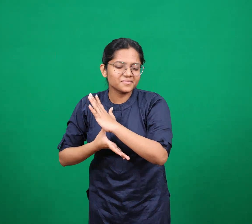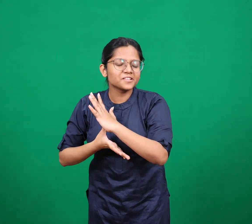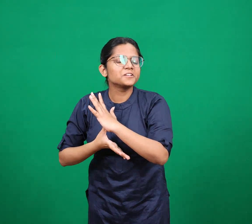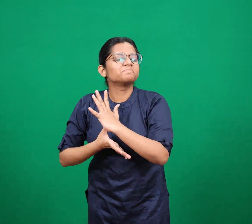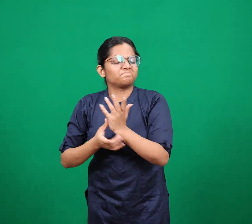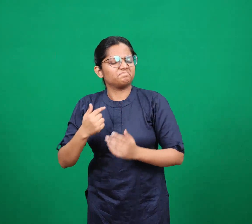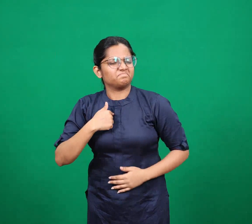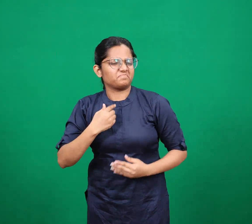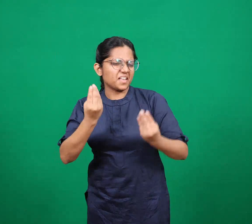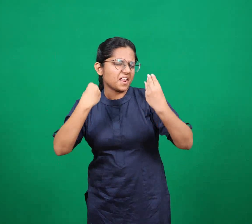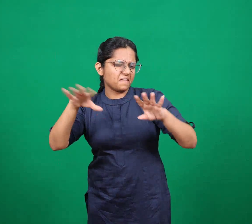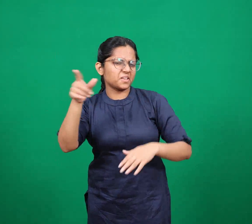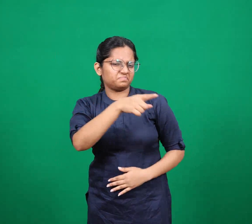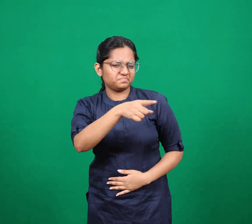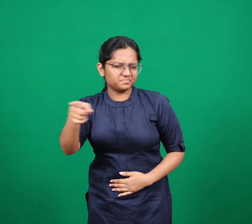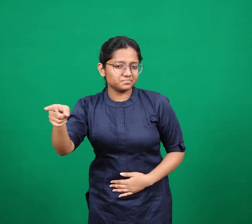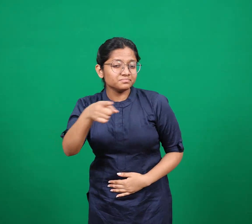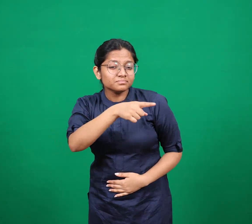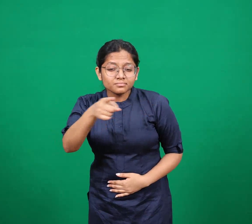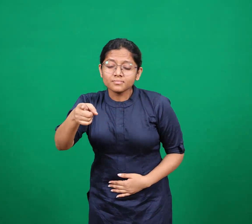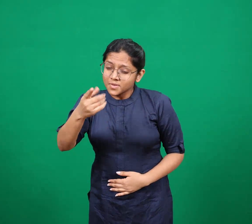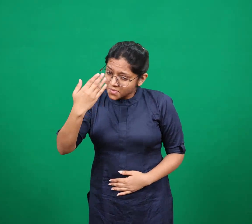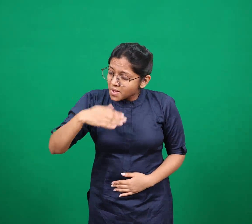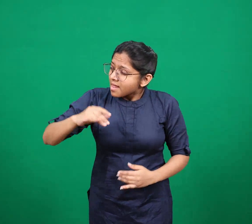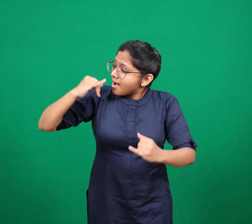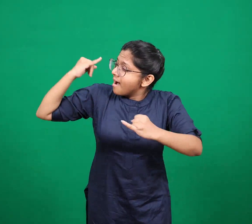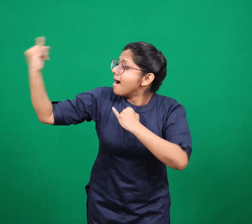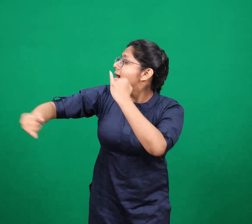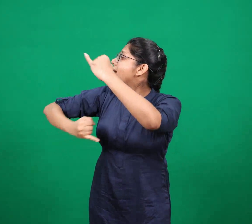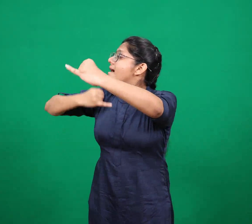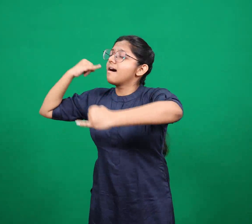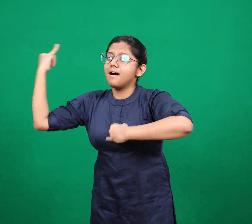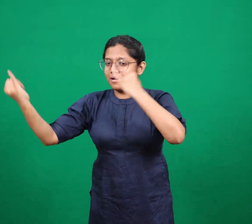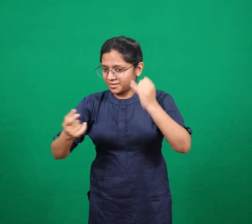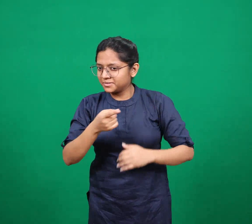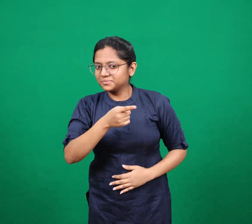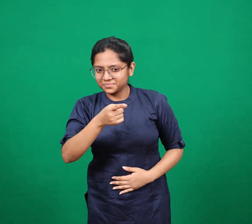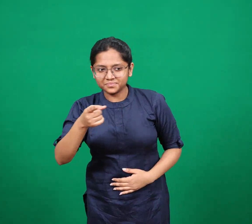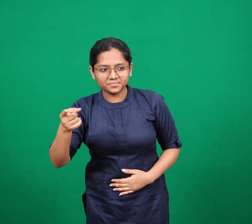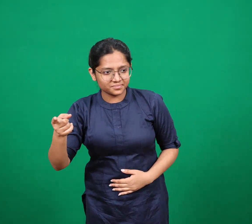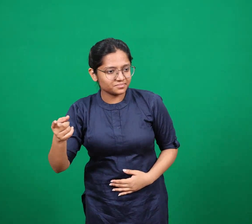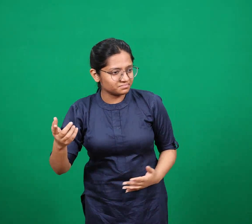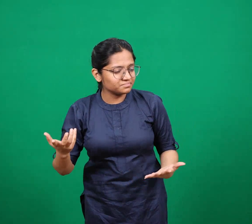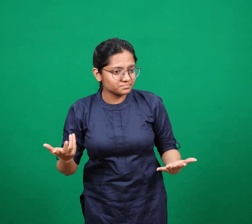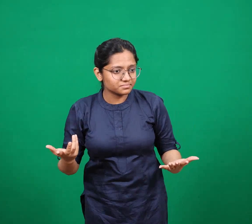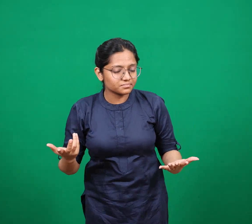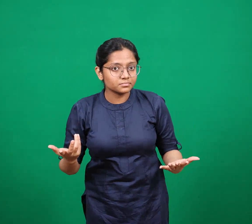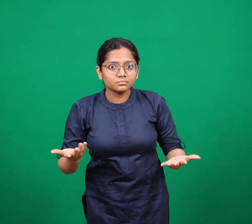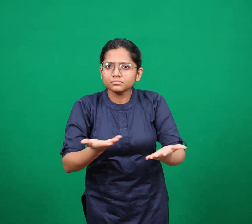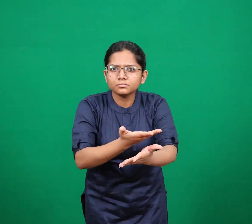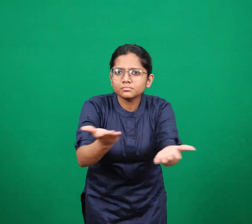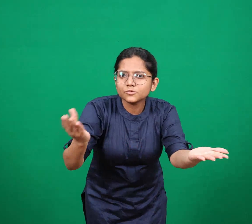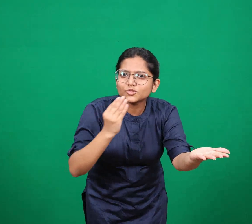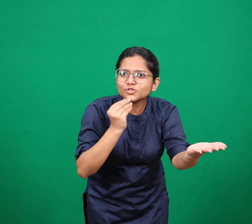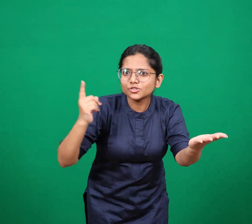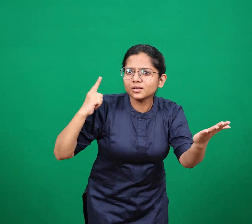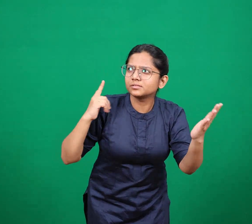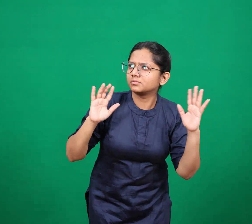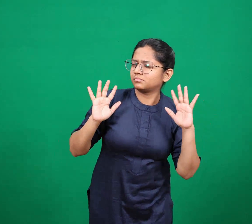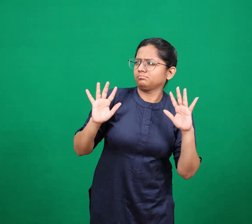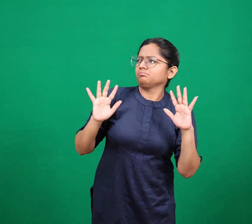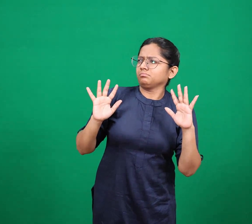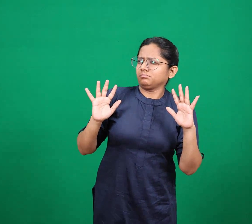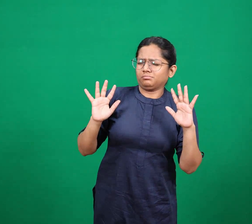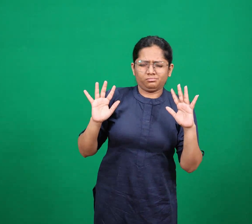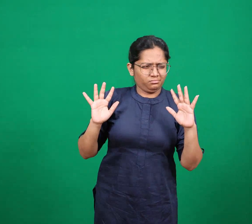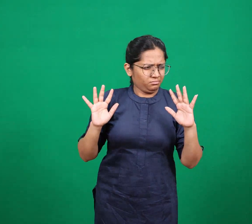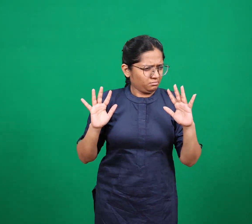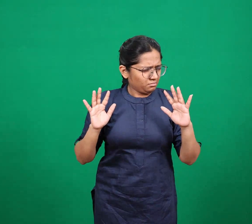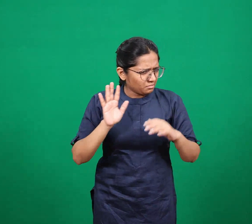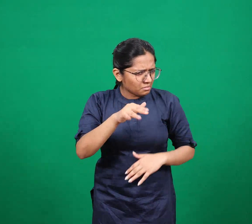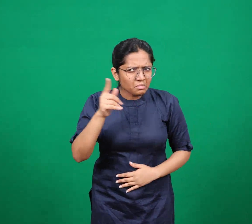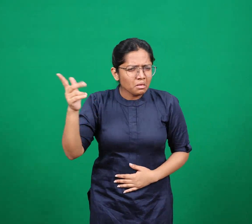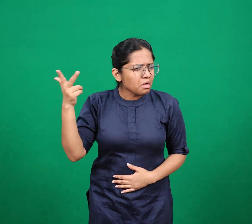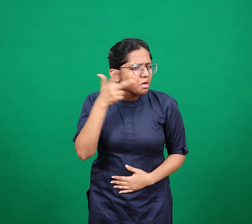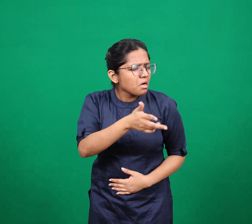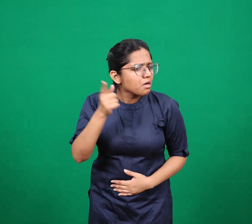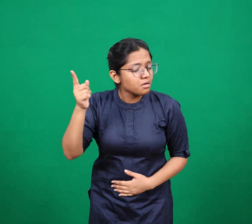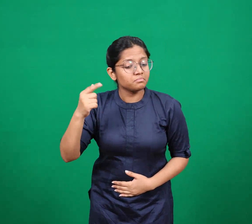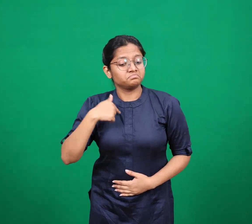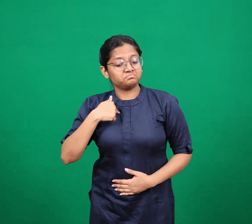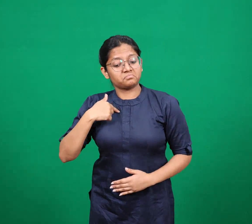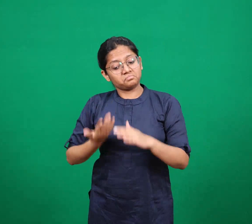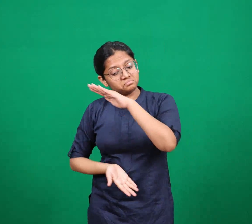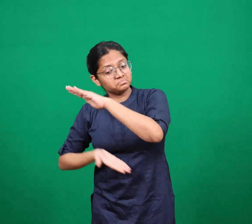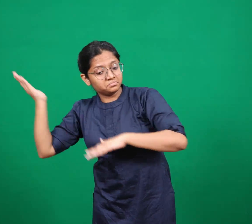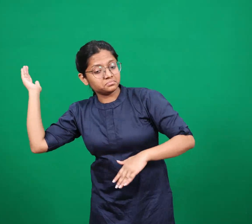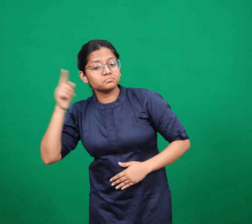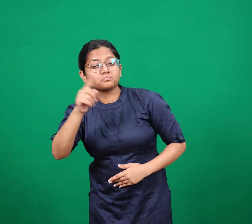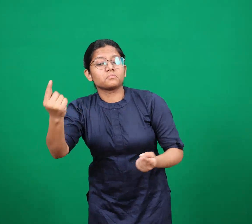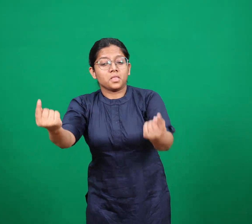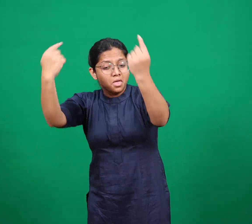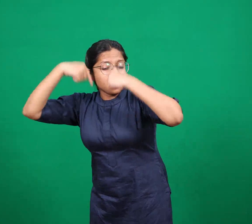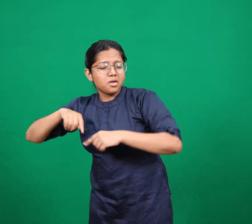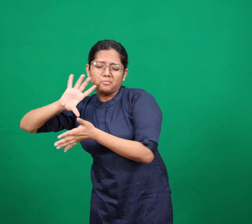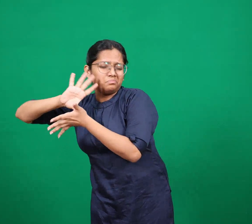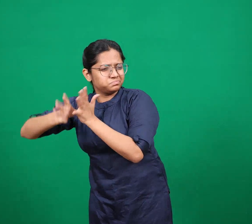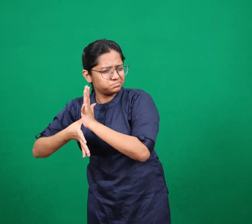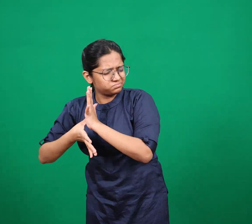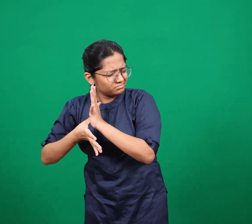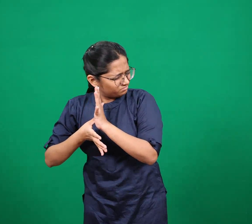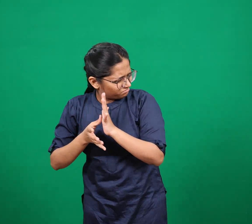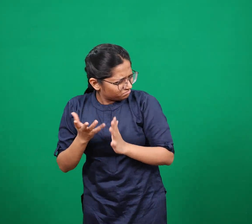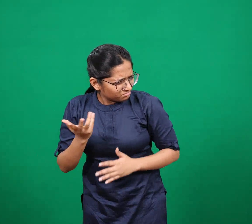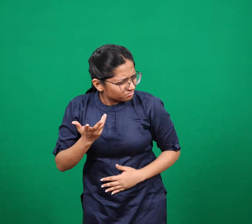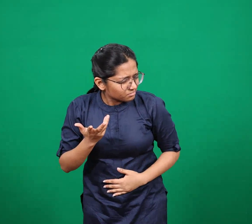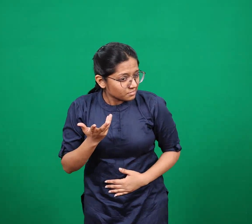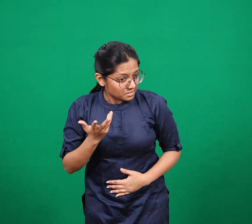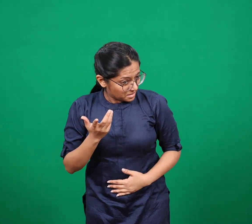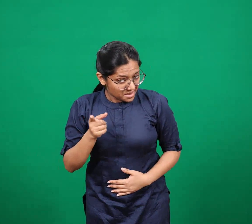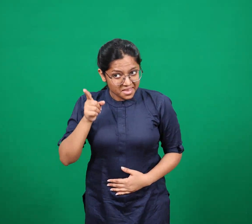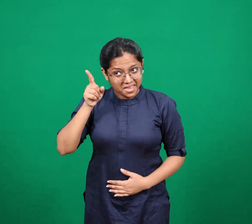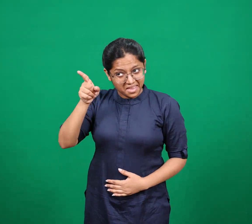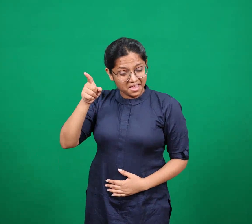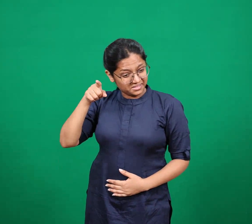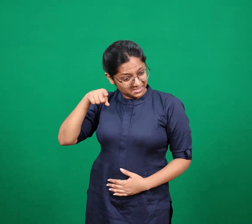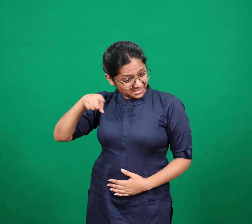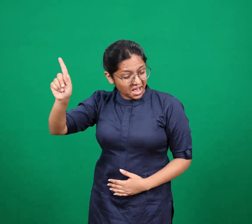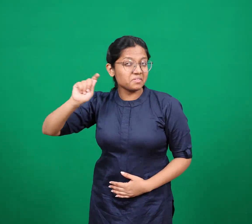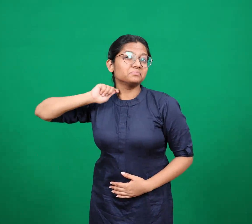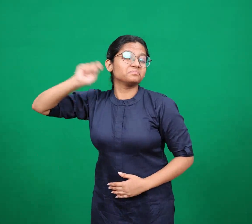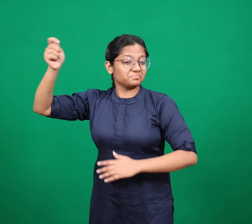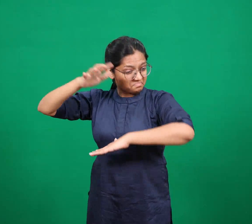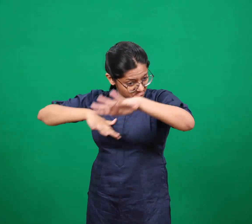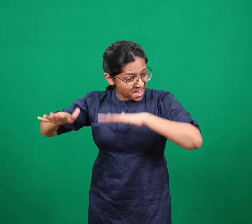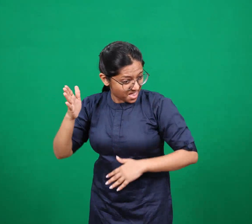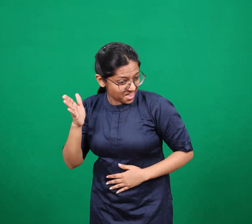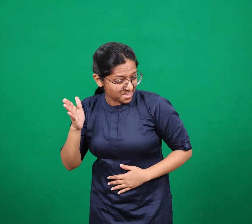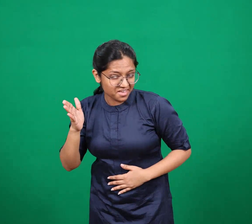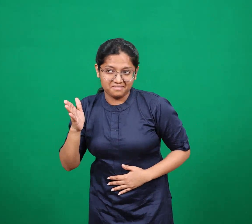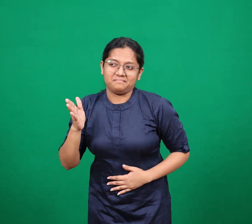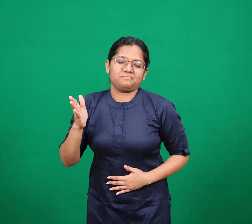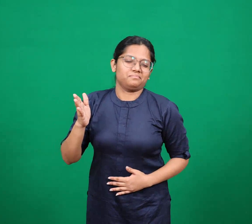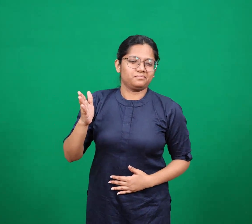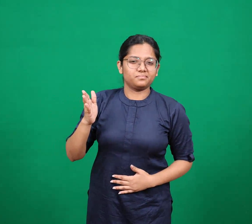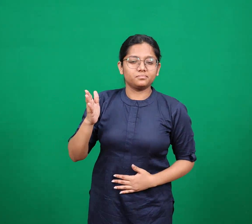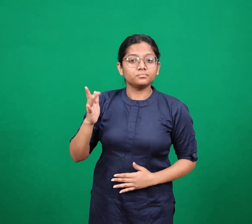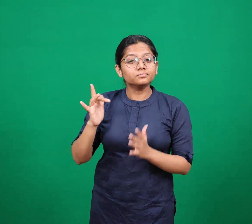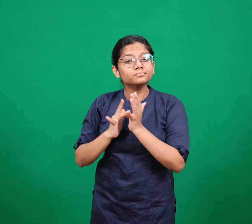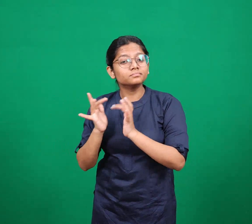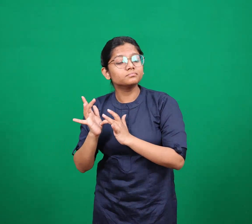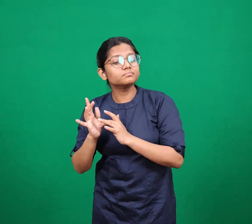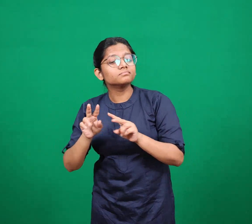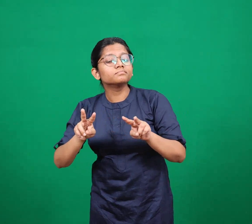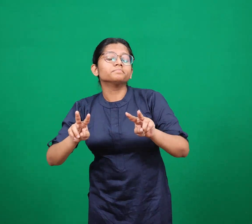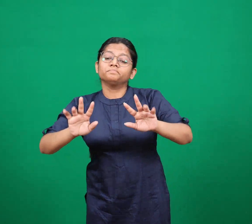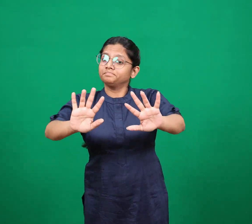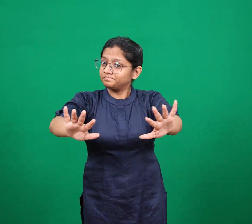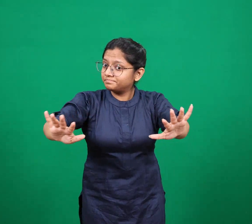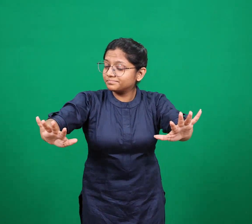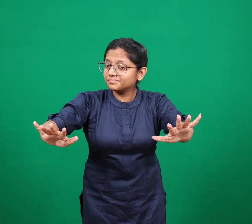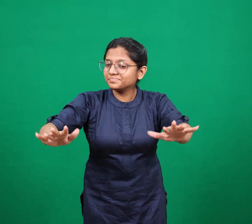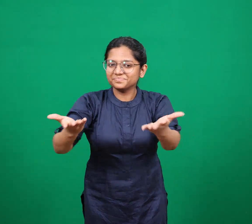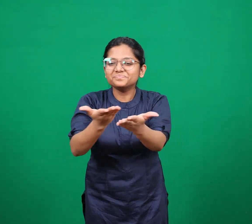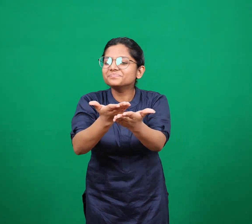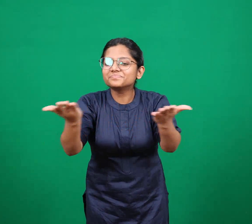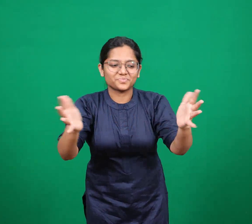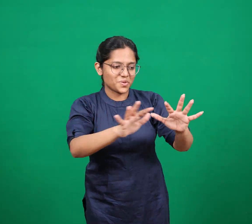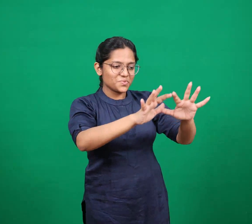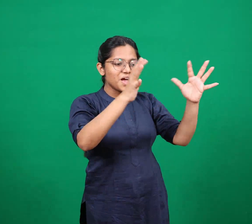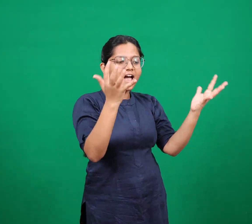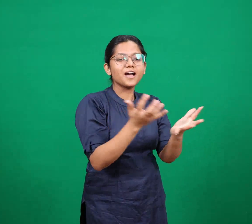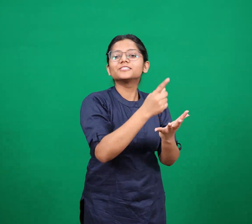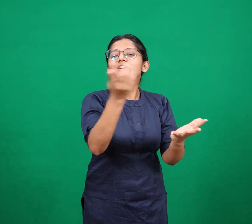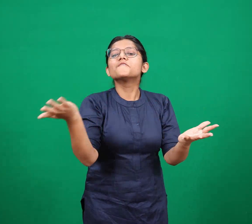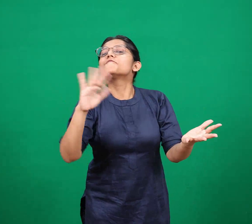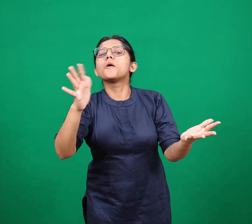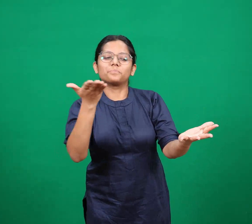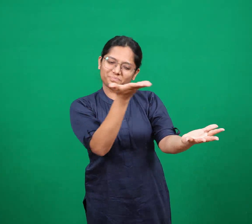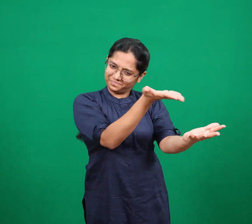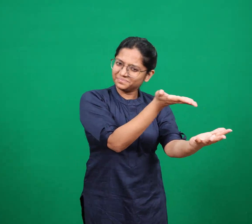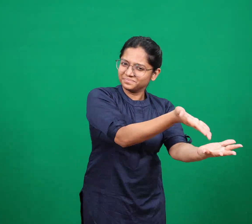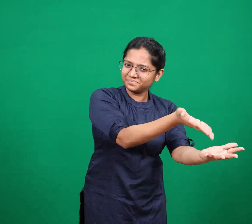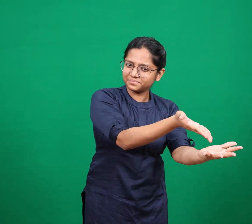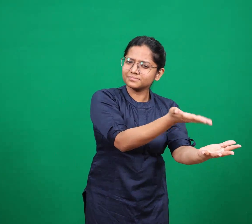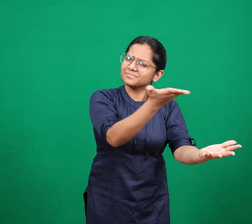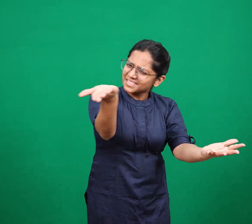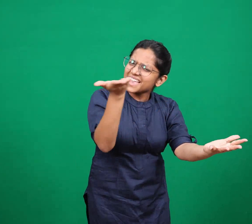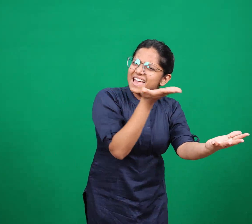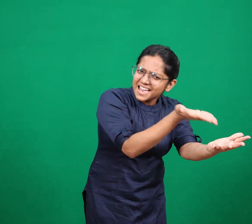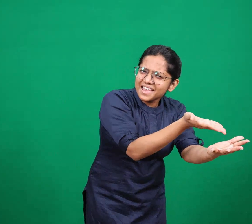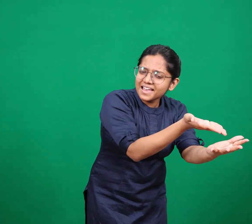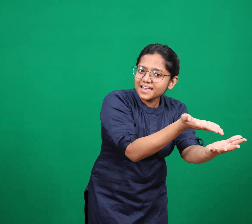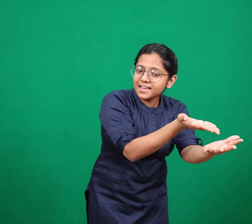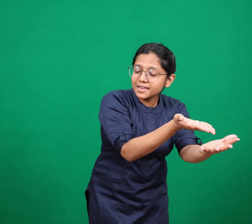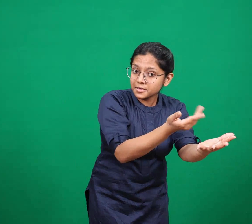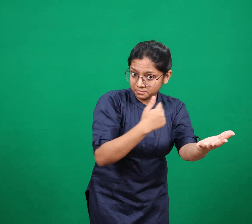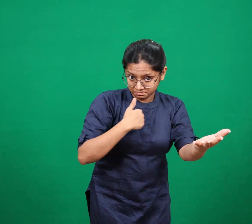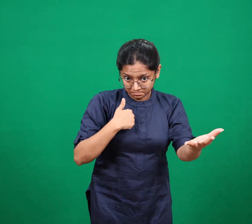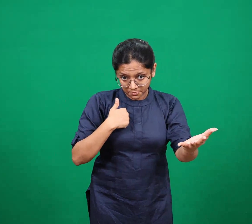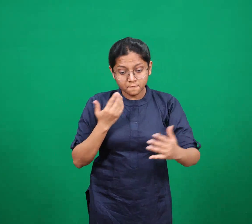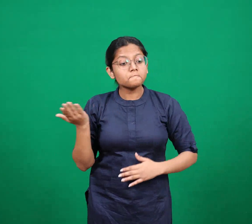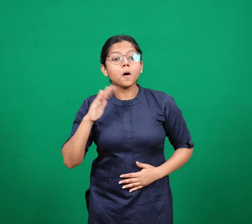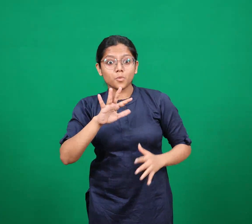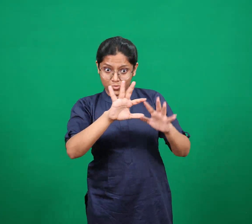So the Jews began to ask, "Will He kill Himself, since He says, ' Where I am going, you cannot come '?" Then He told them, "You are from below;